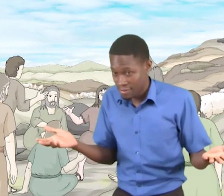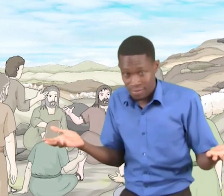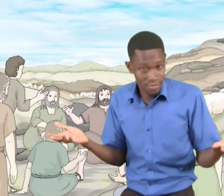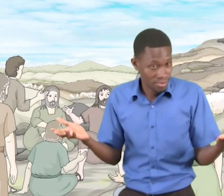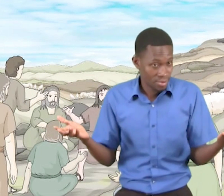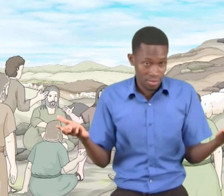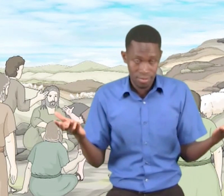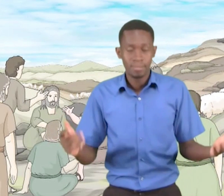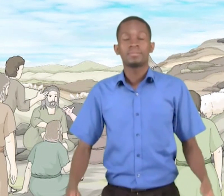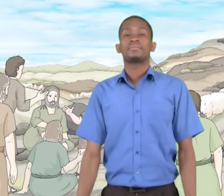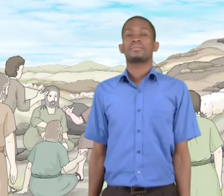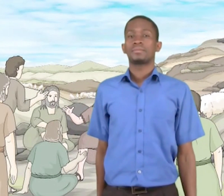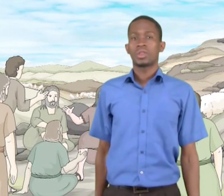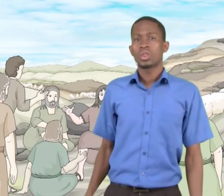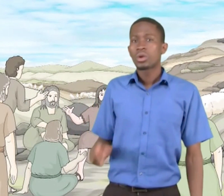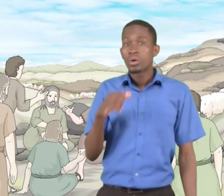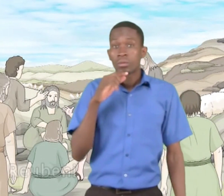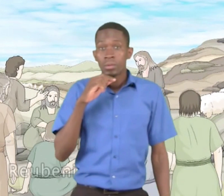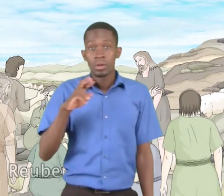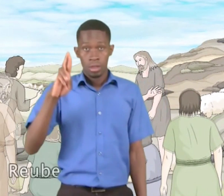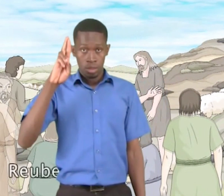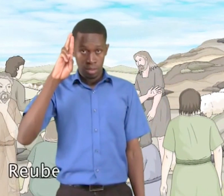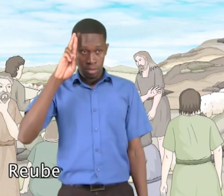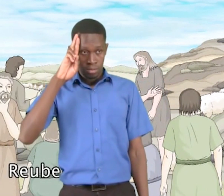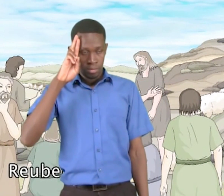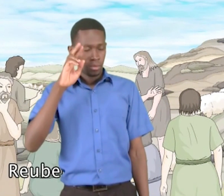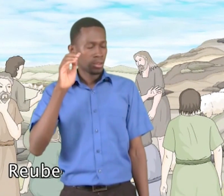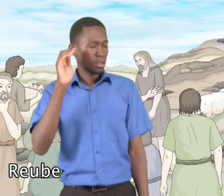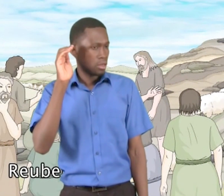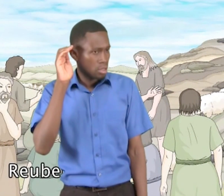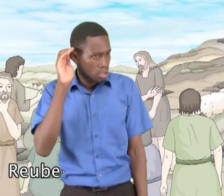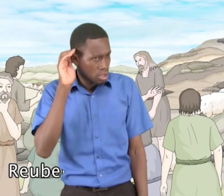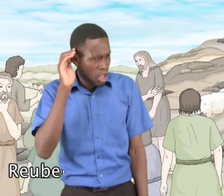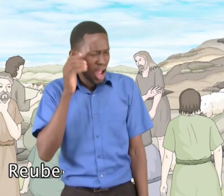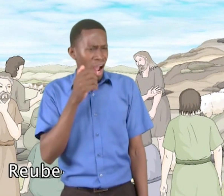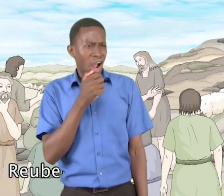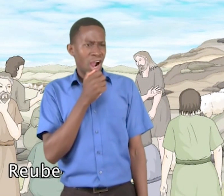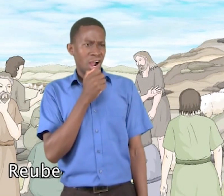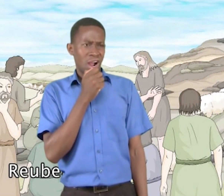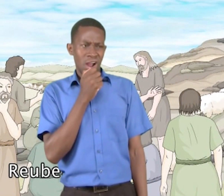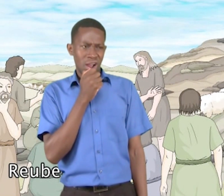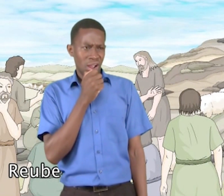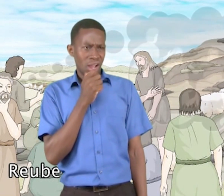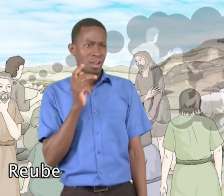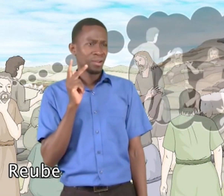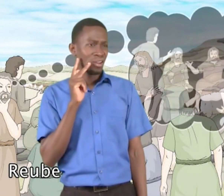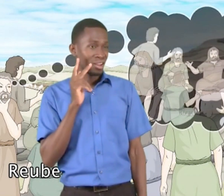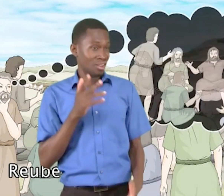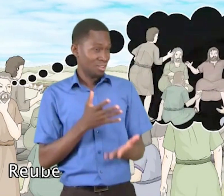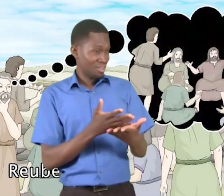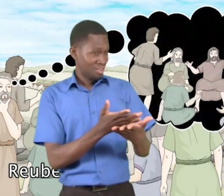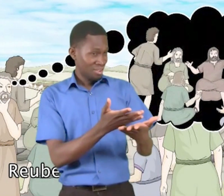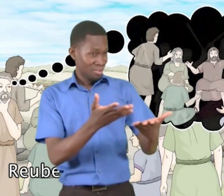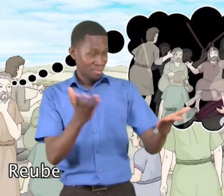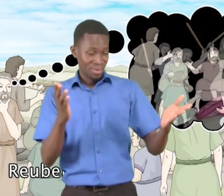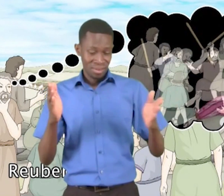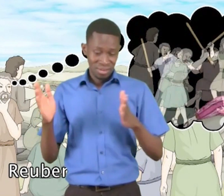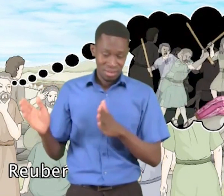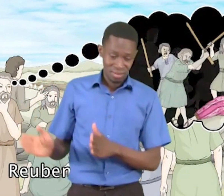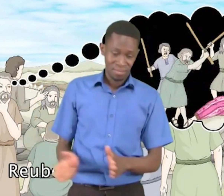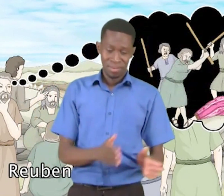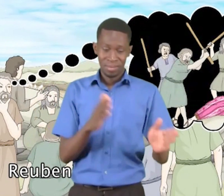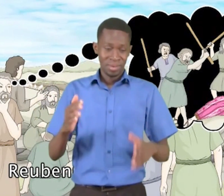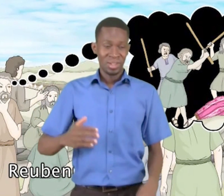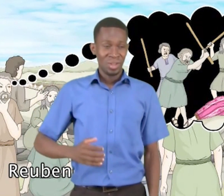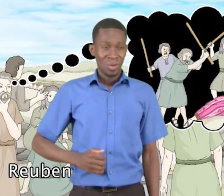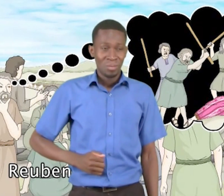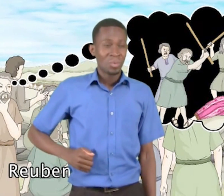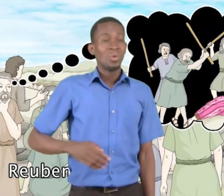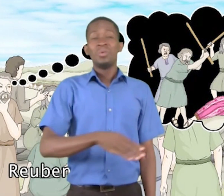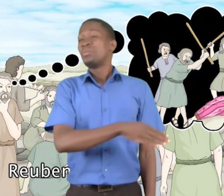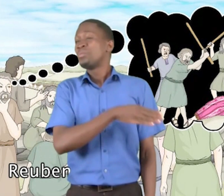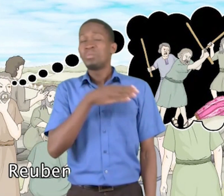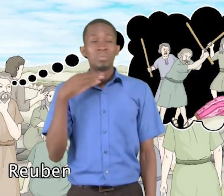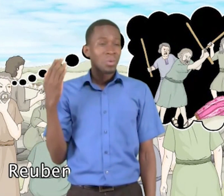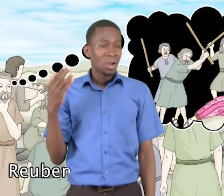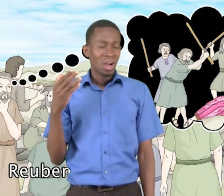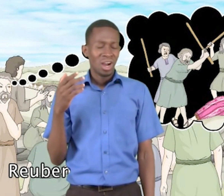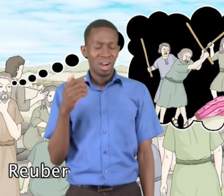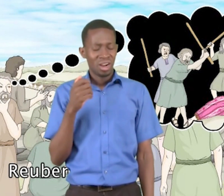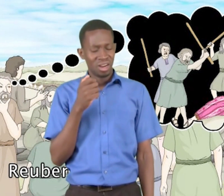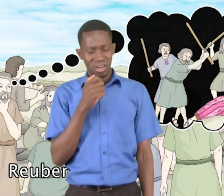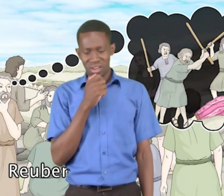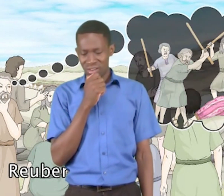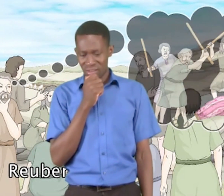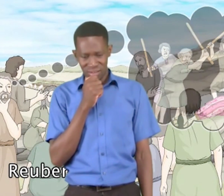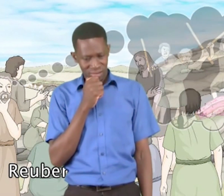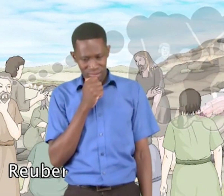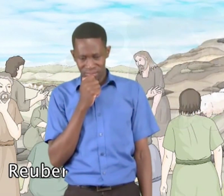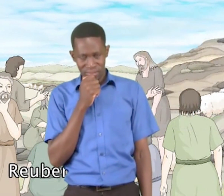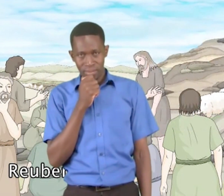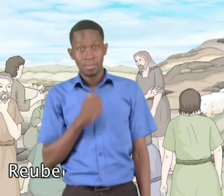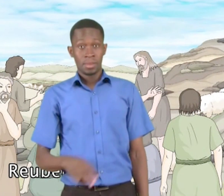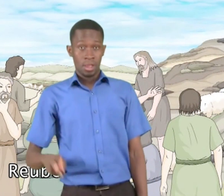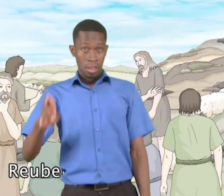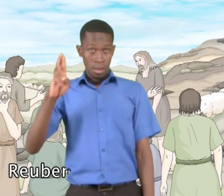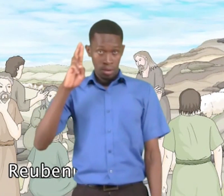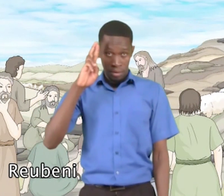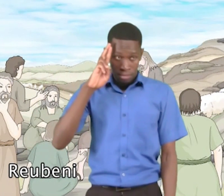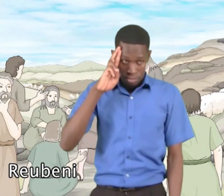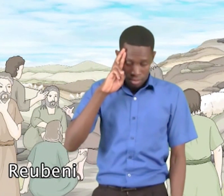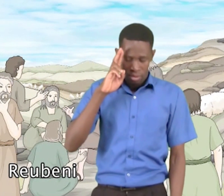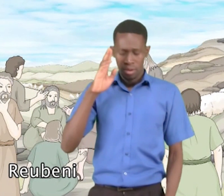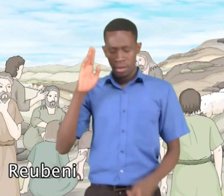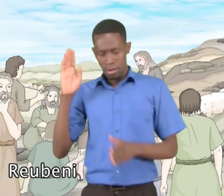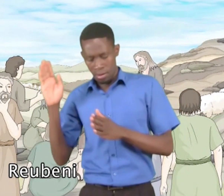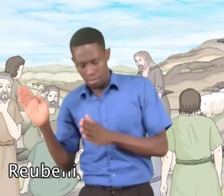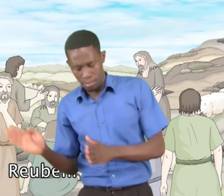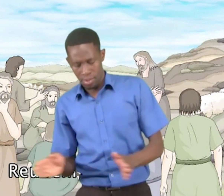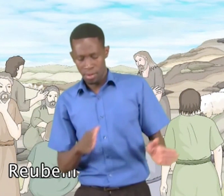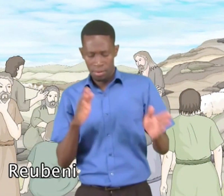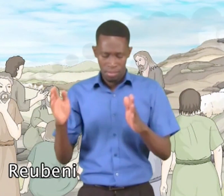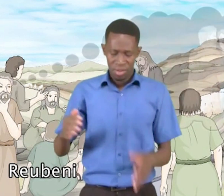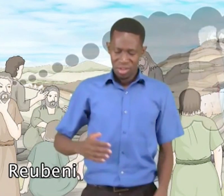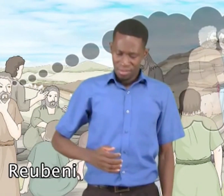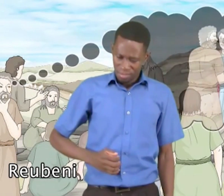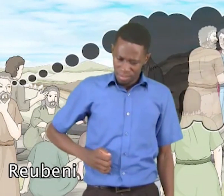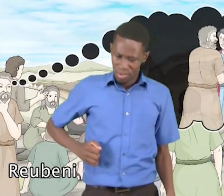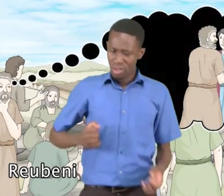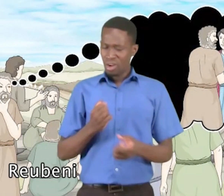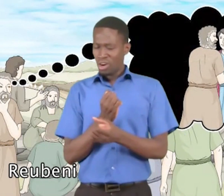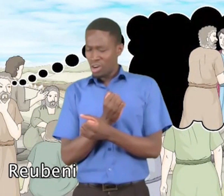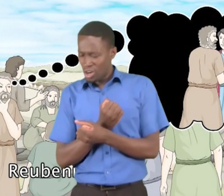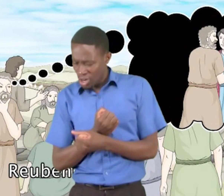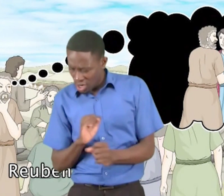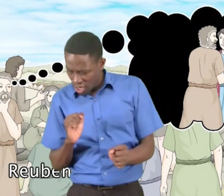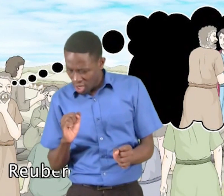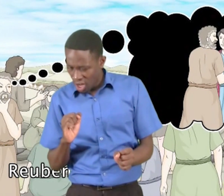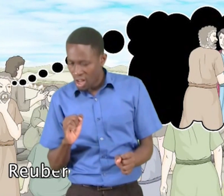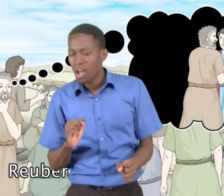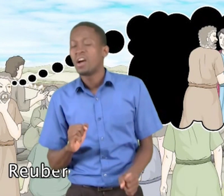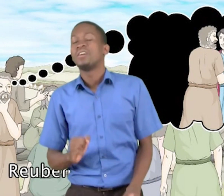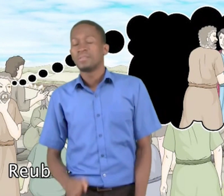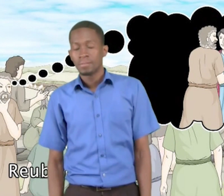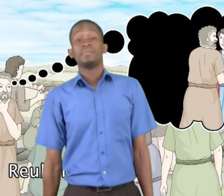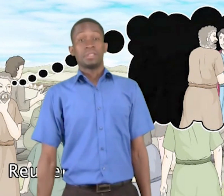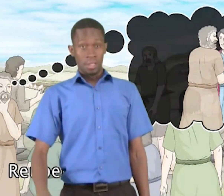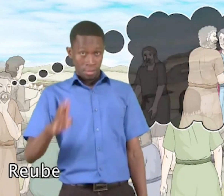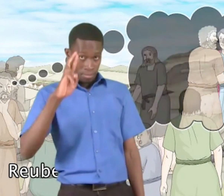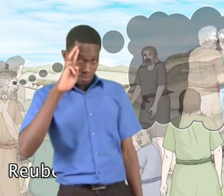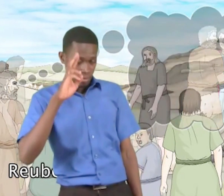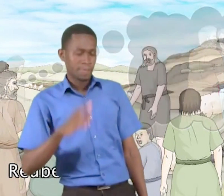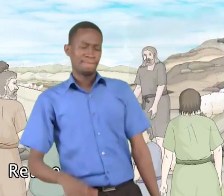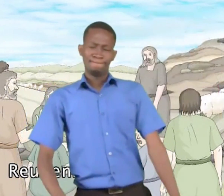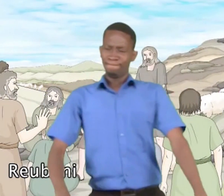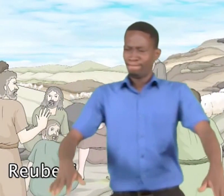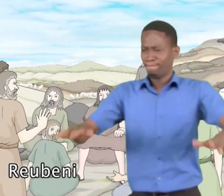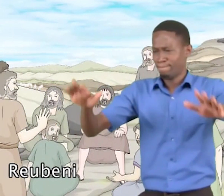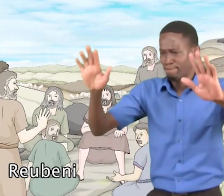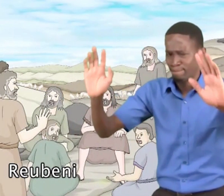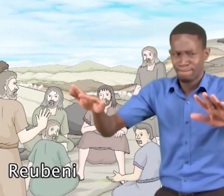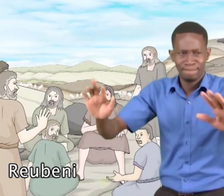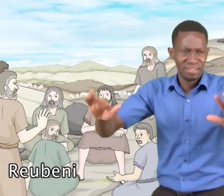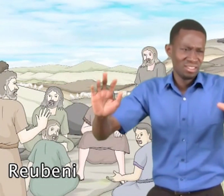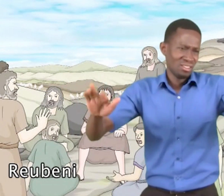When Reuben heard this, he tried to rescue Joseph from their hands.